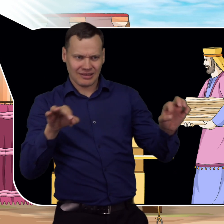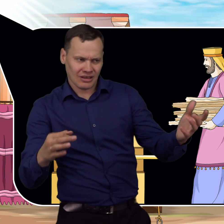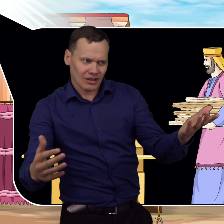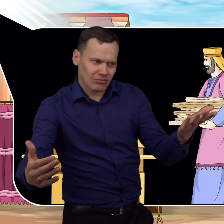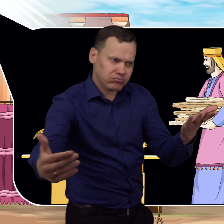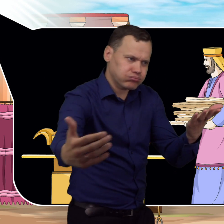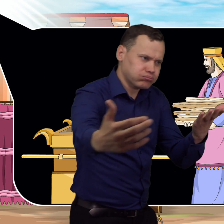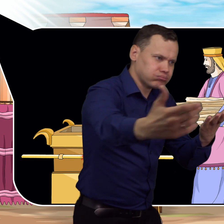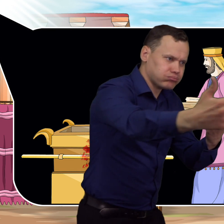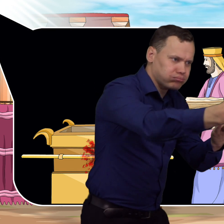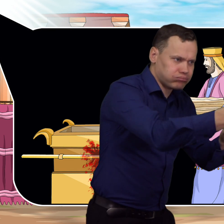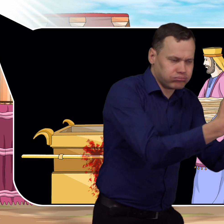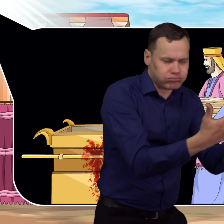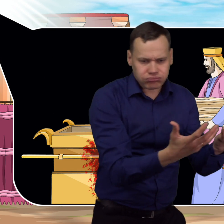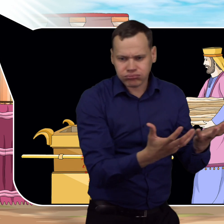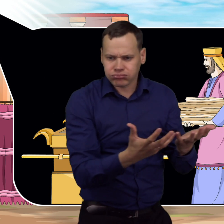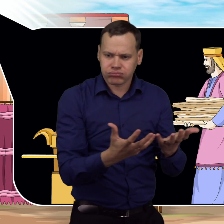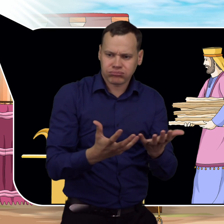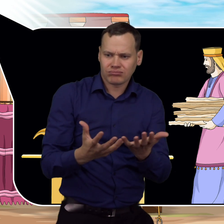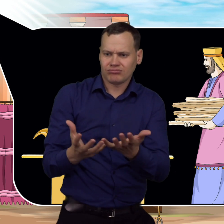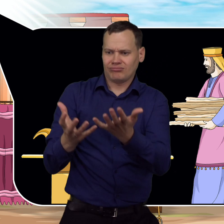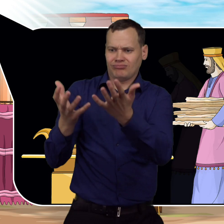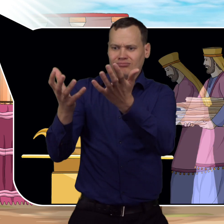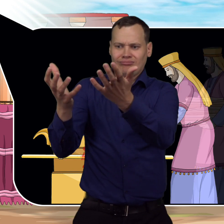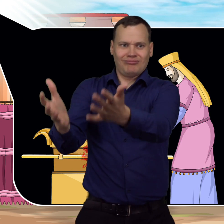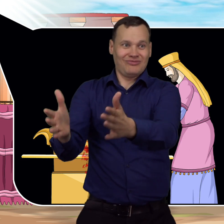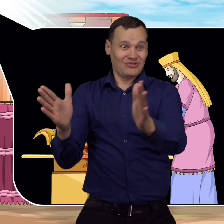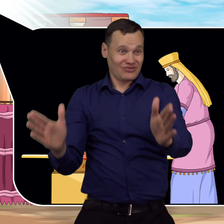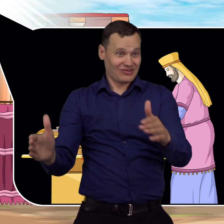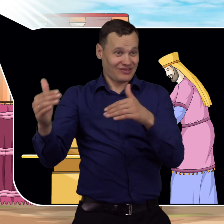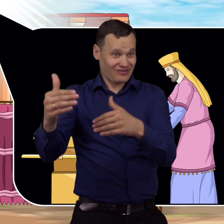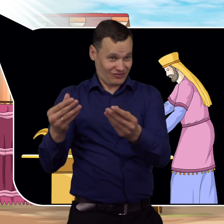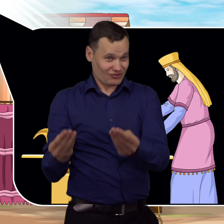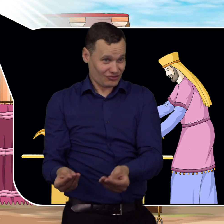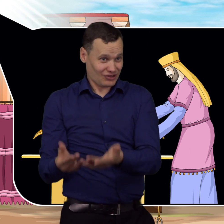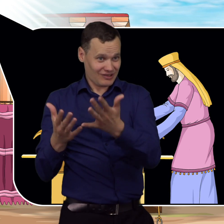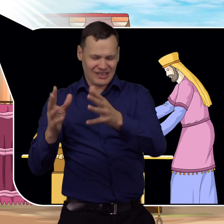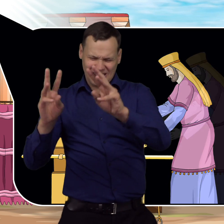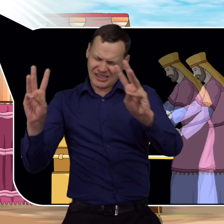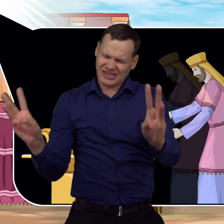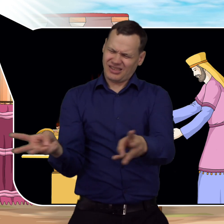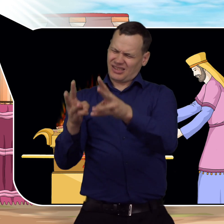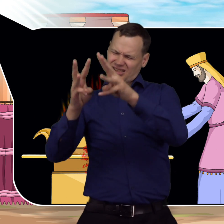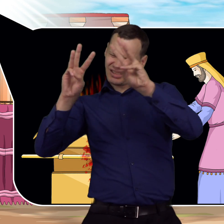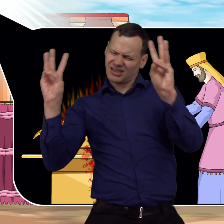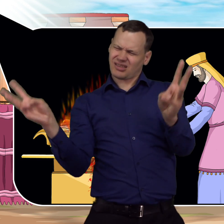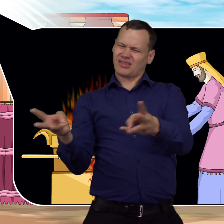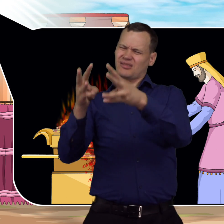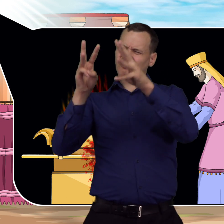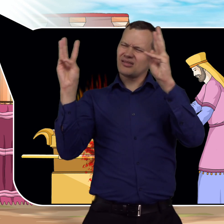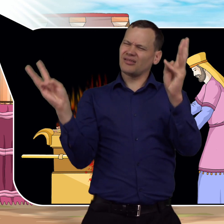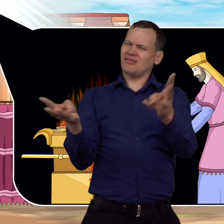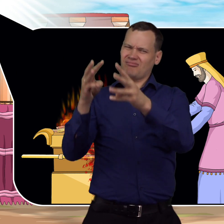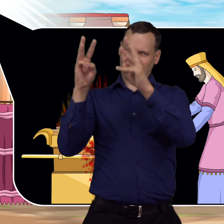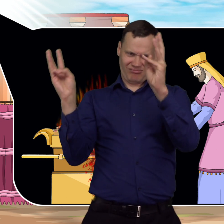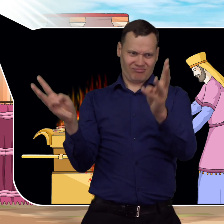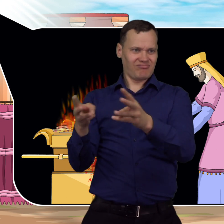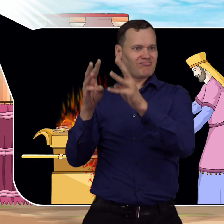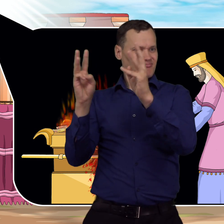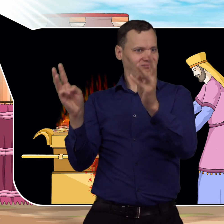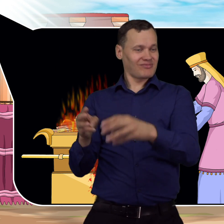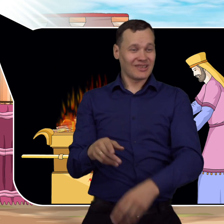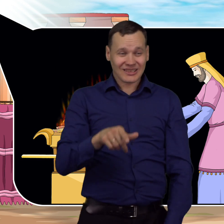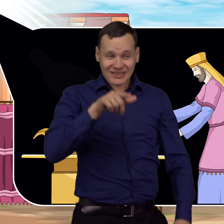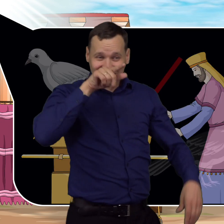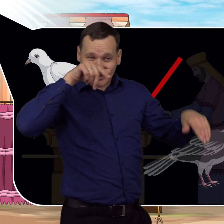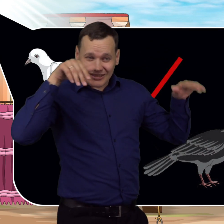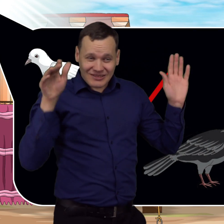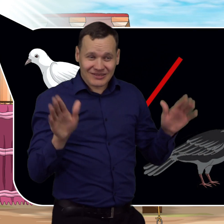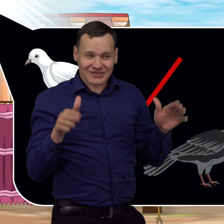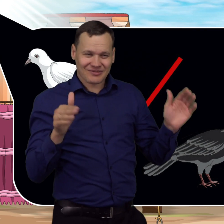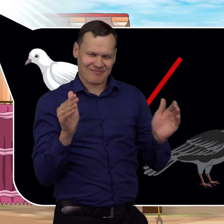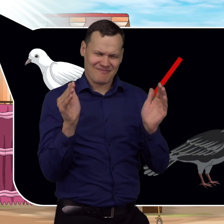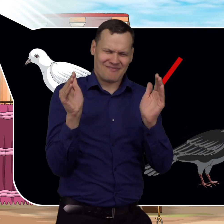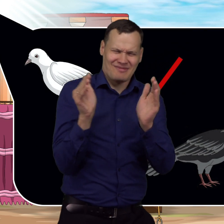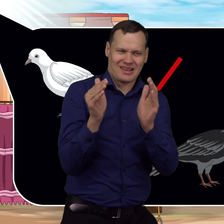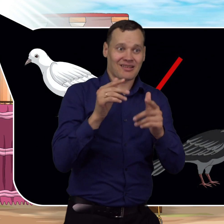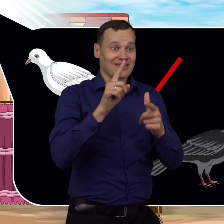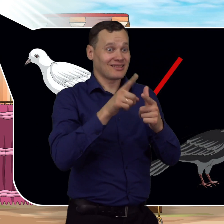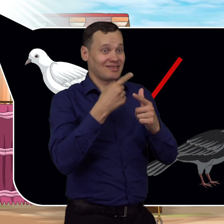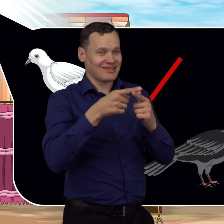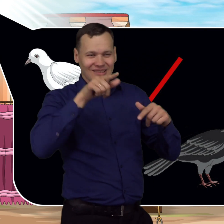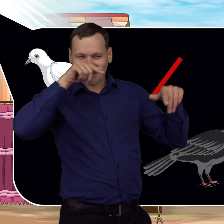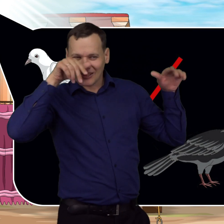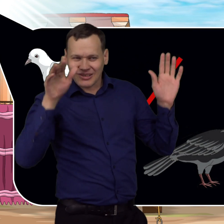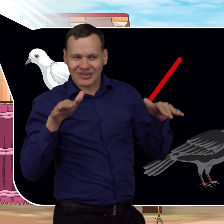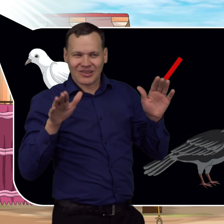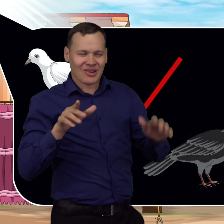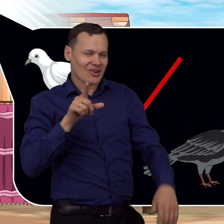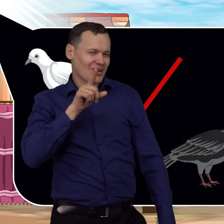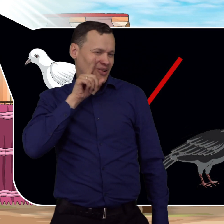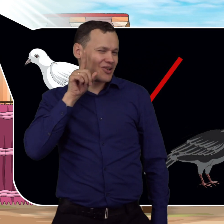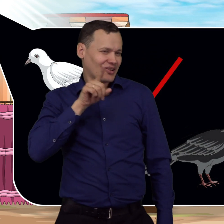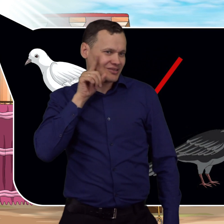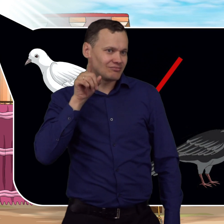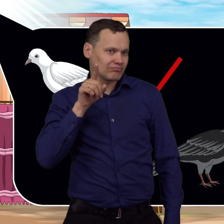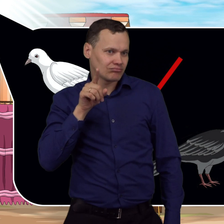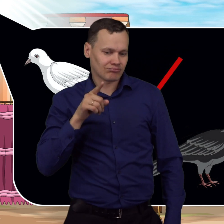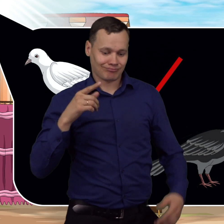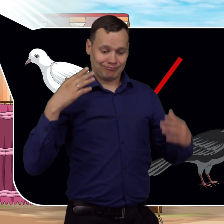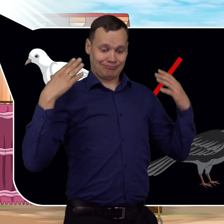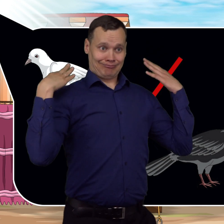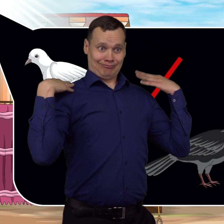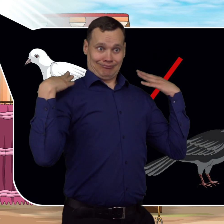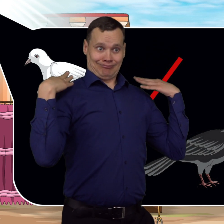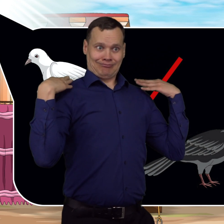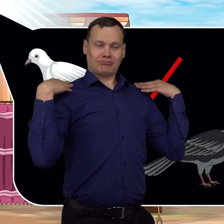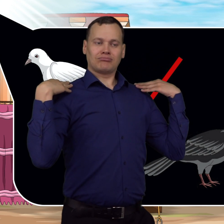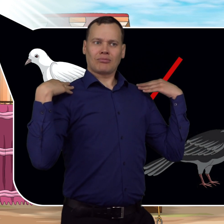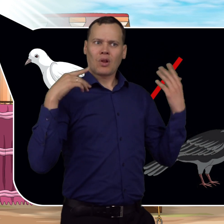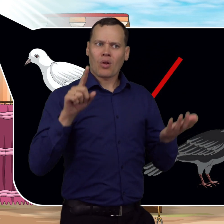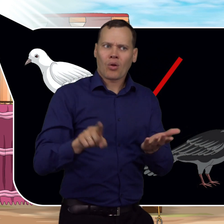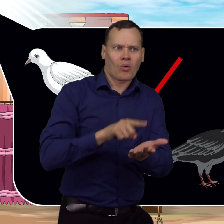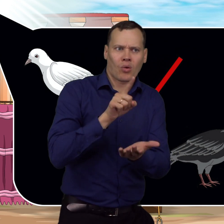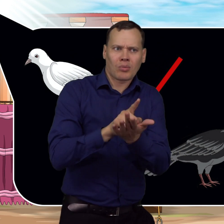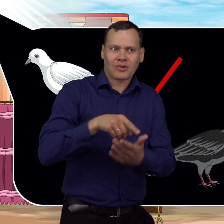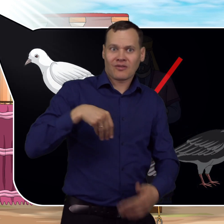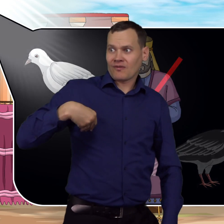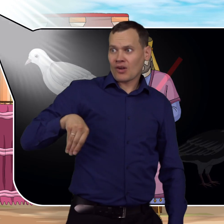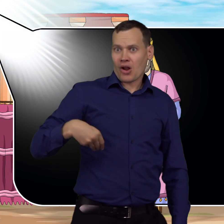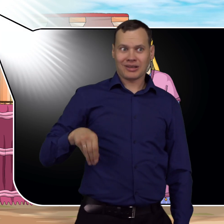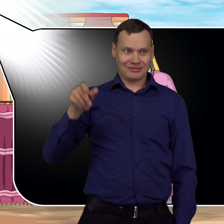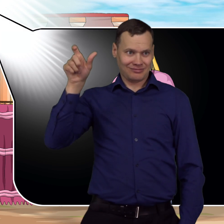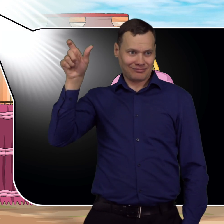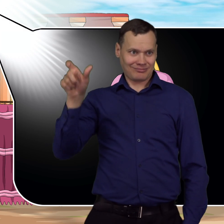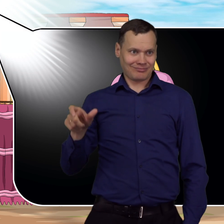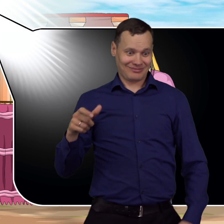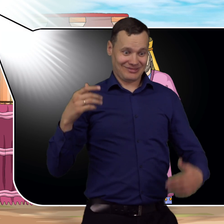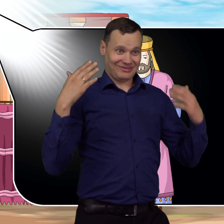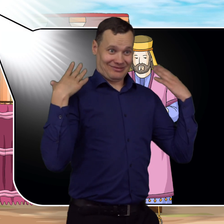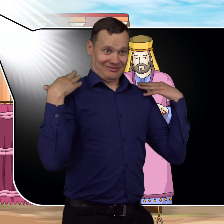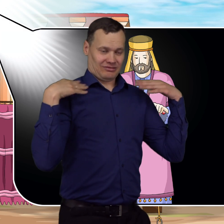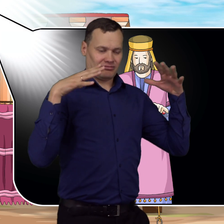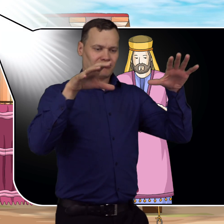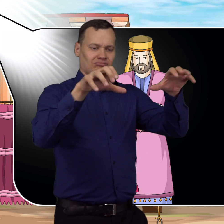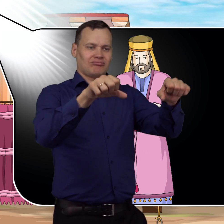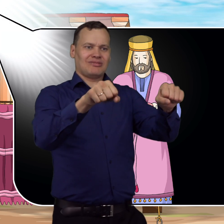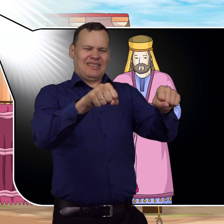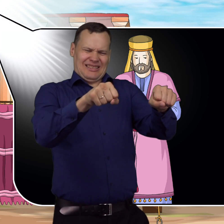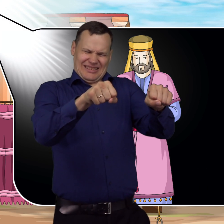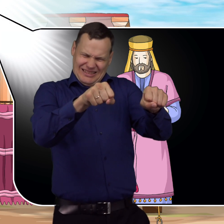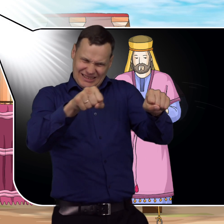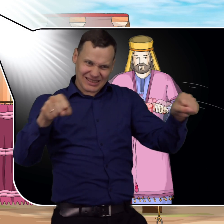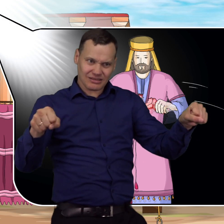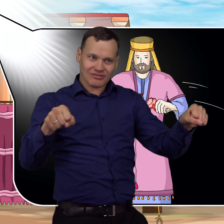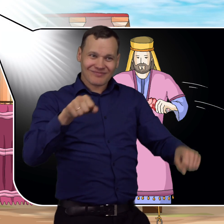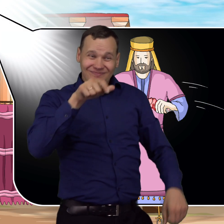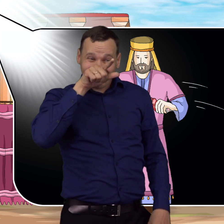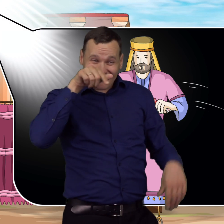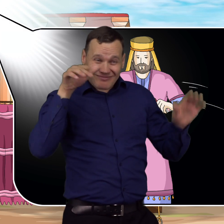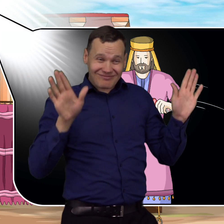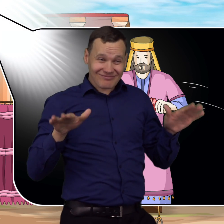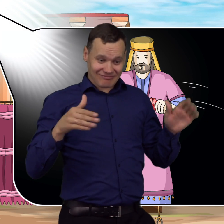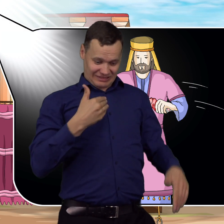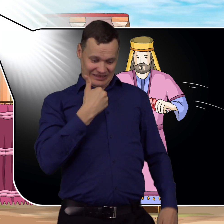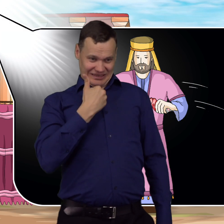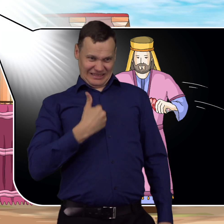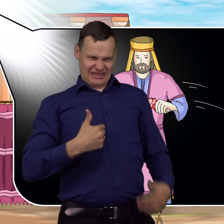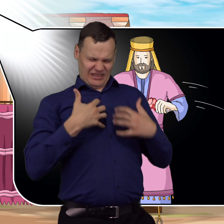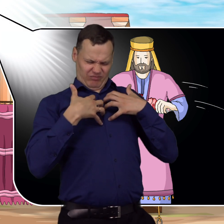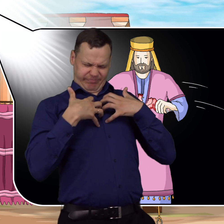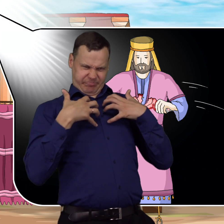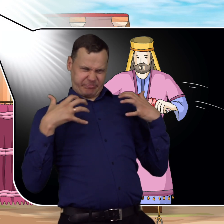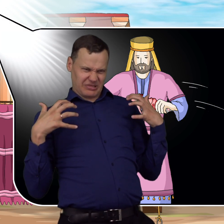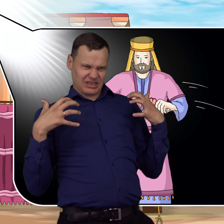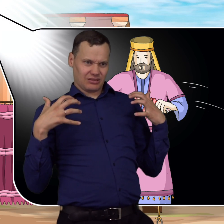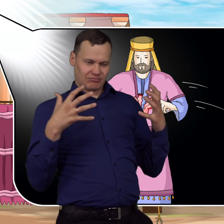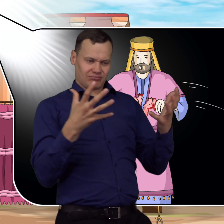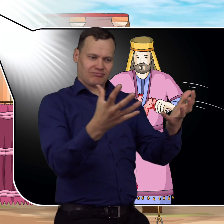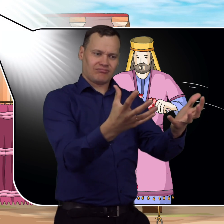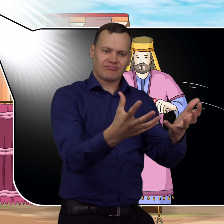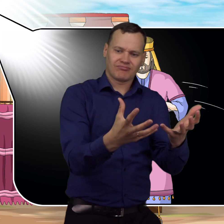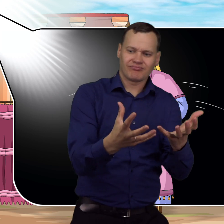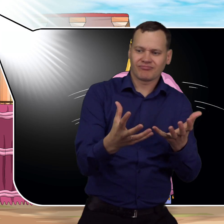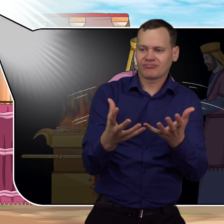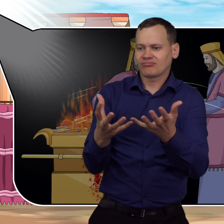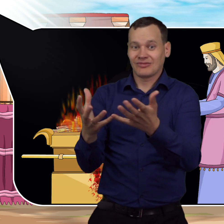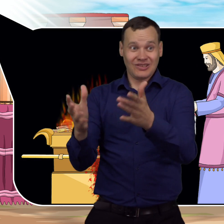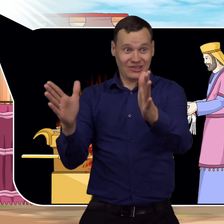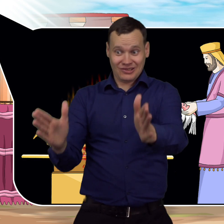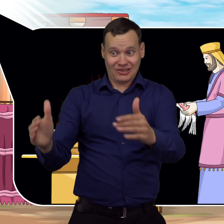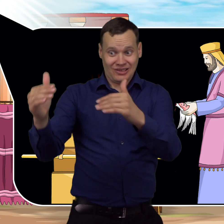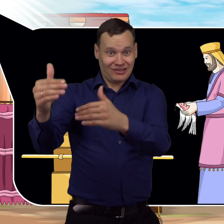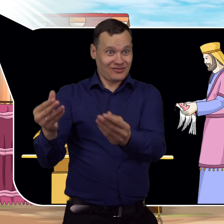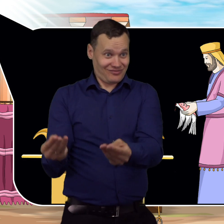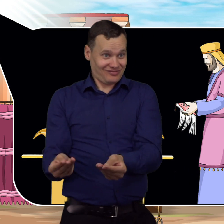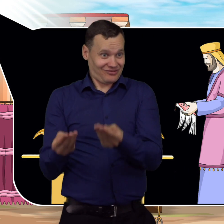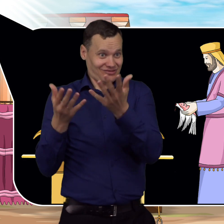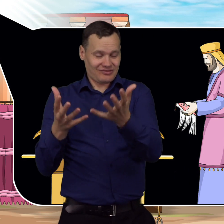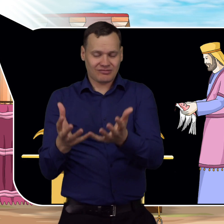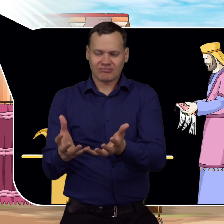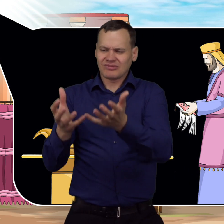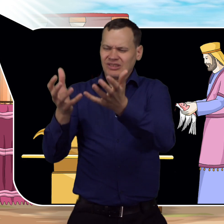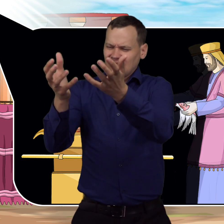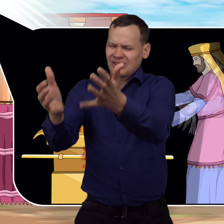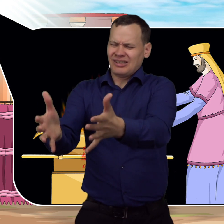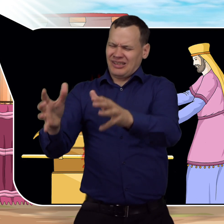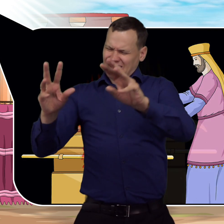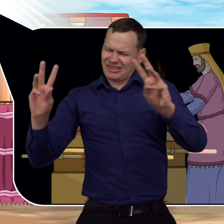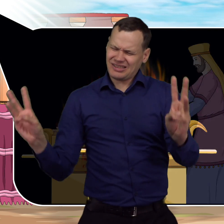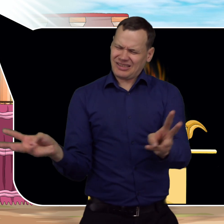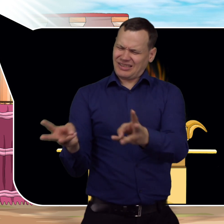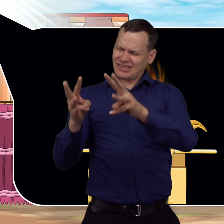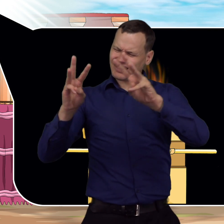He shall tear it open by its wings, without dividing the bird completely.